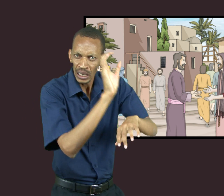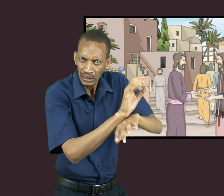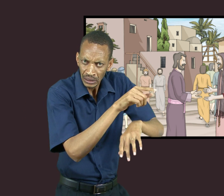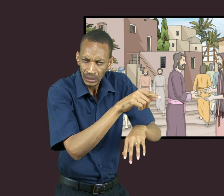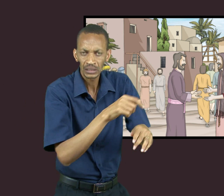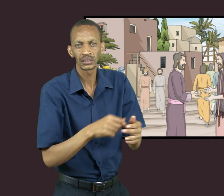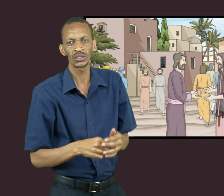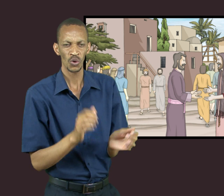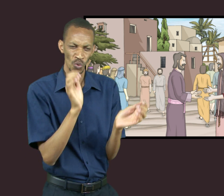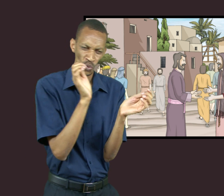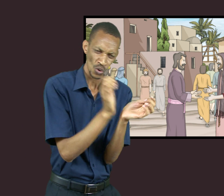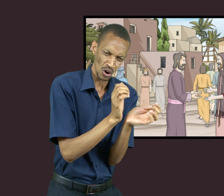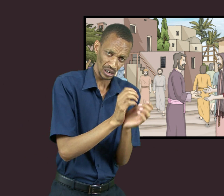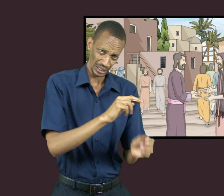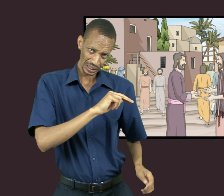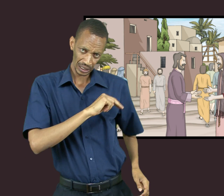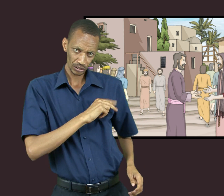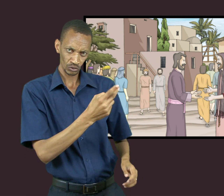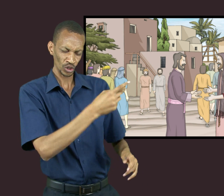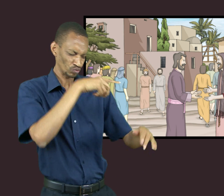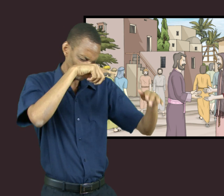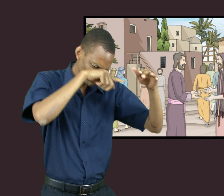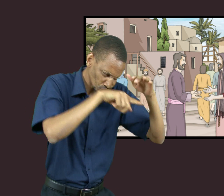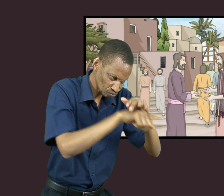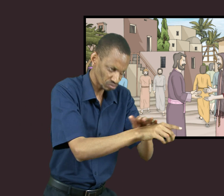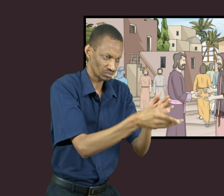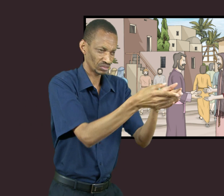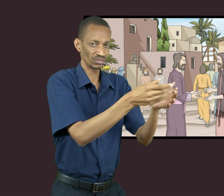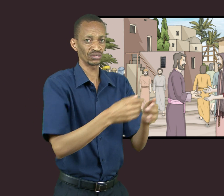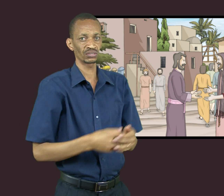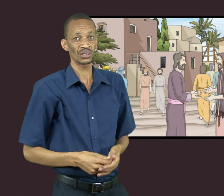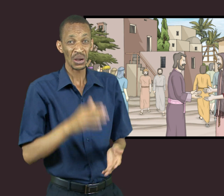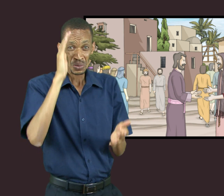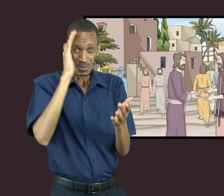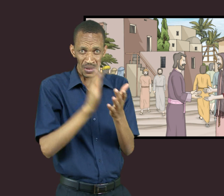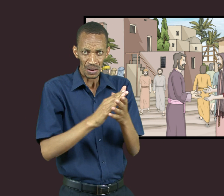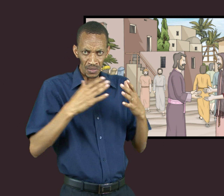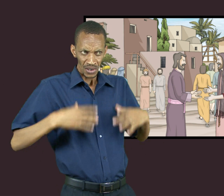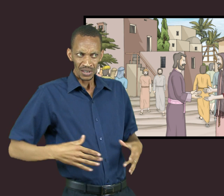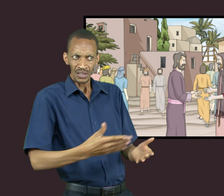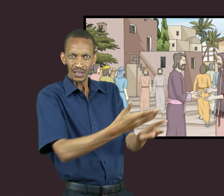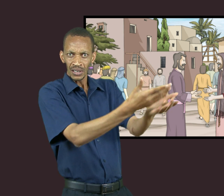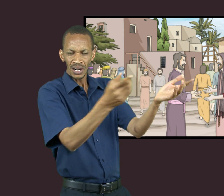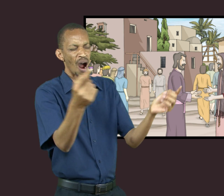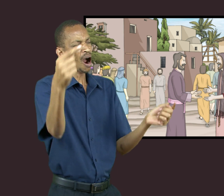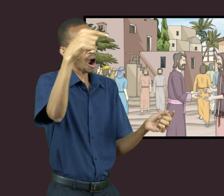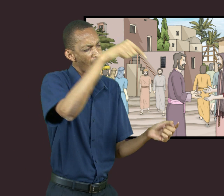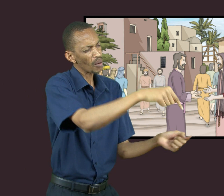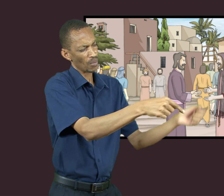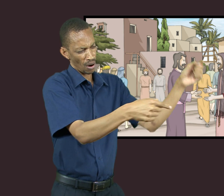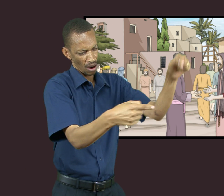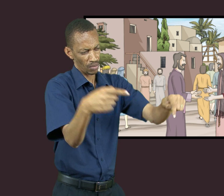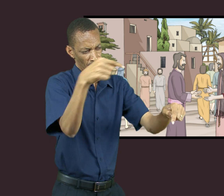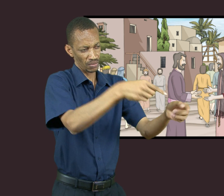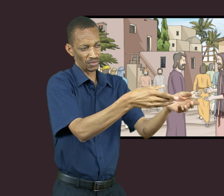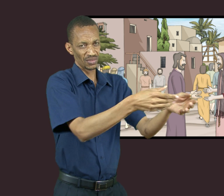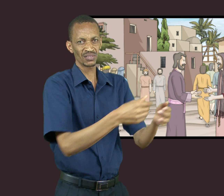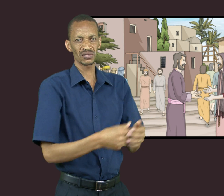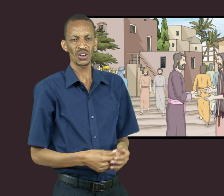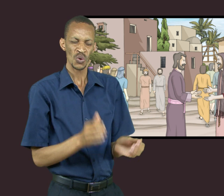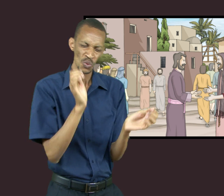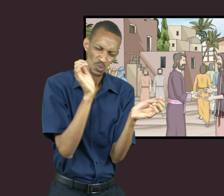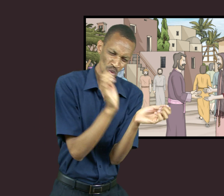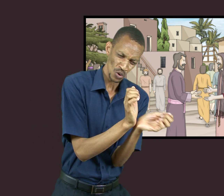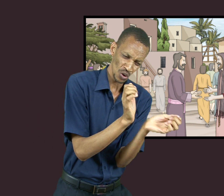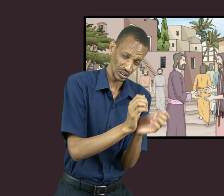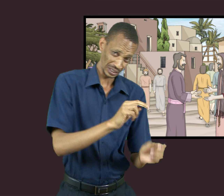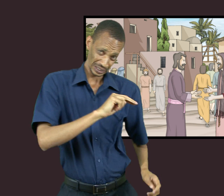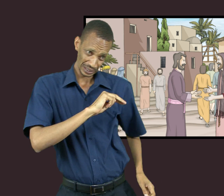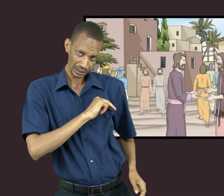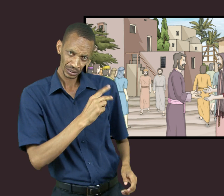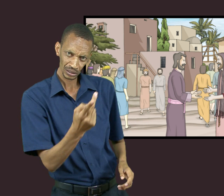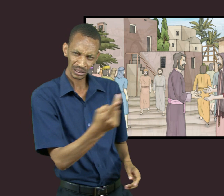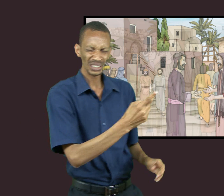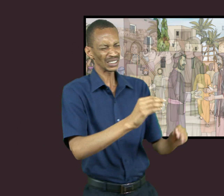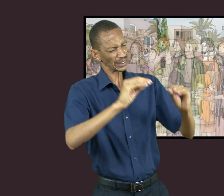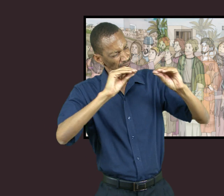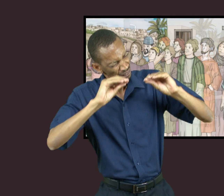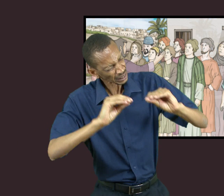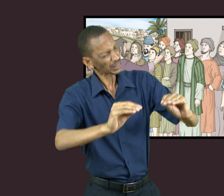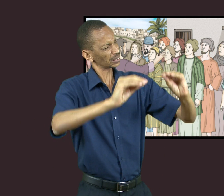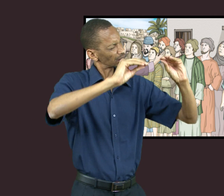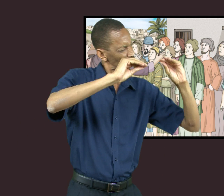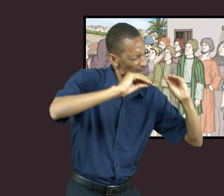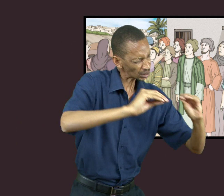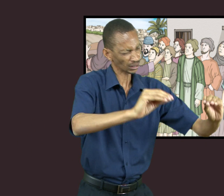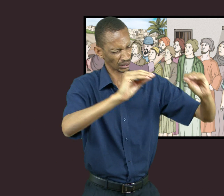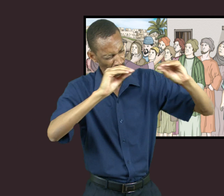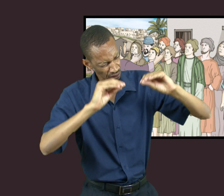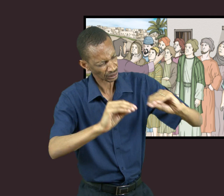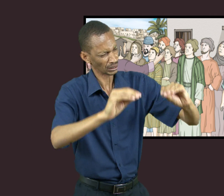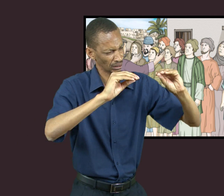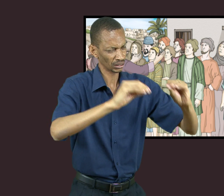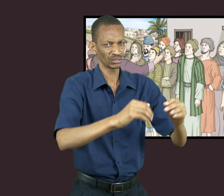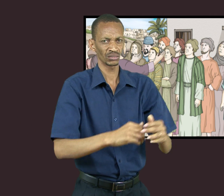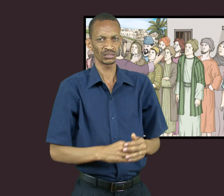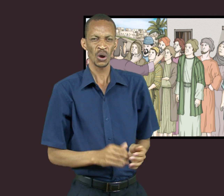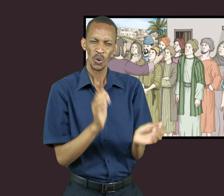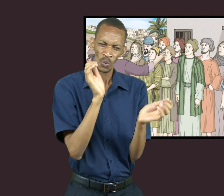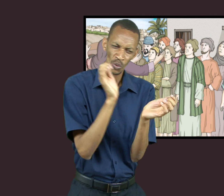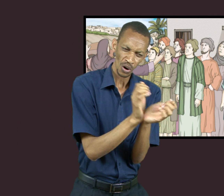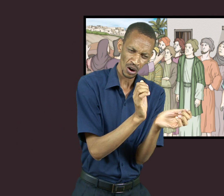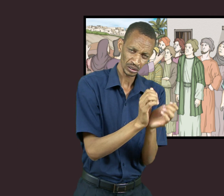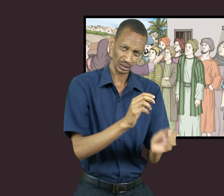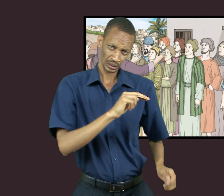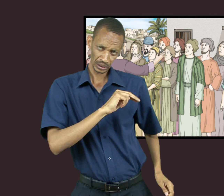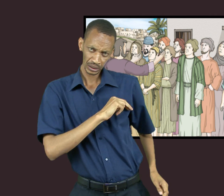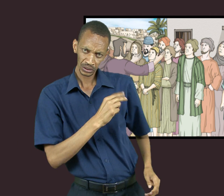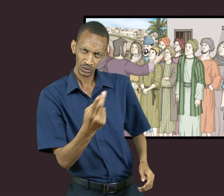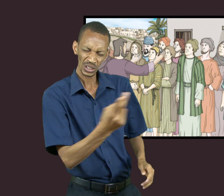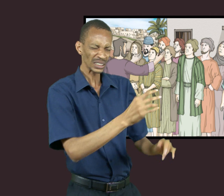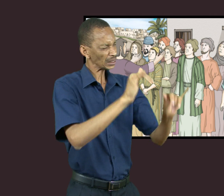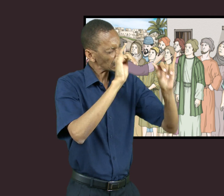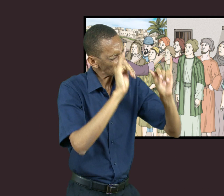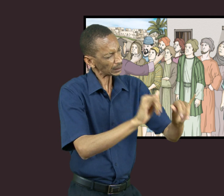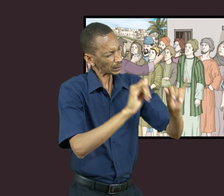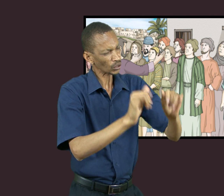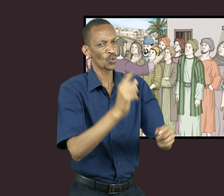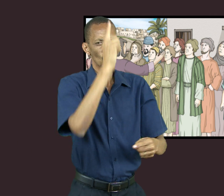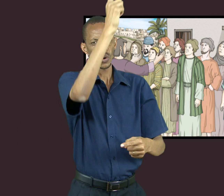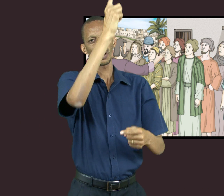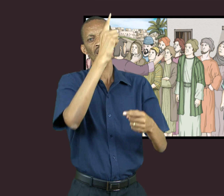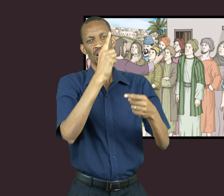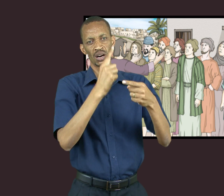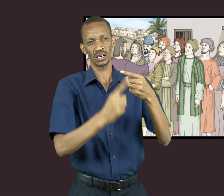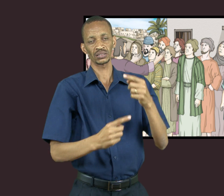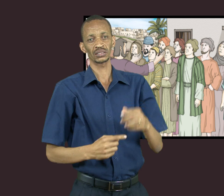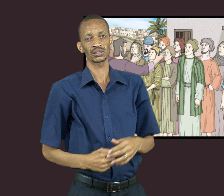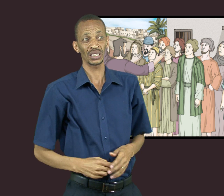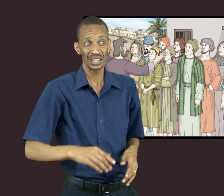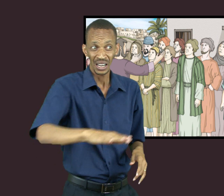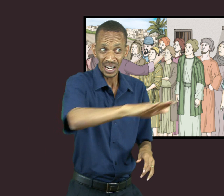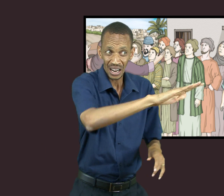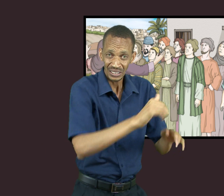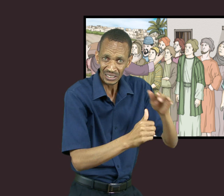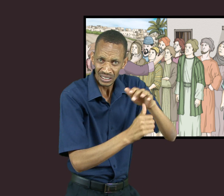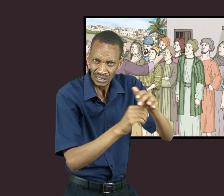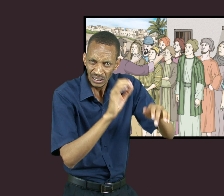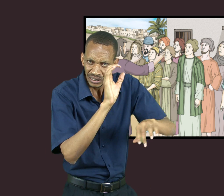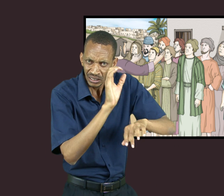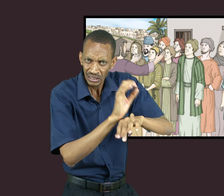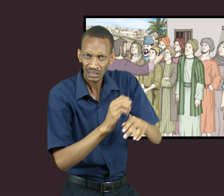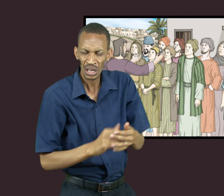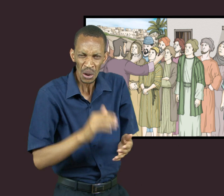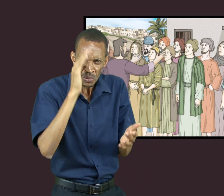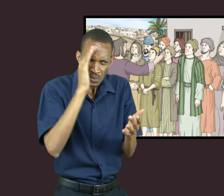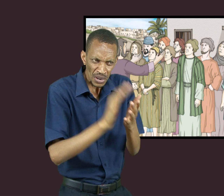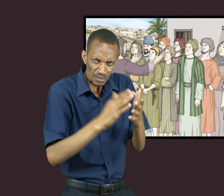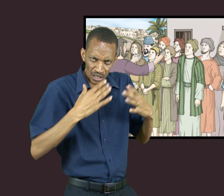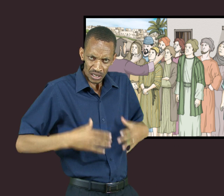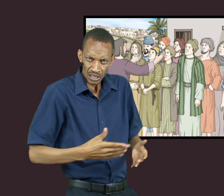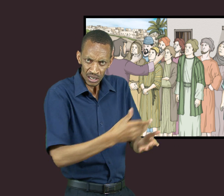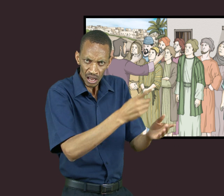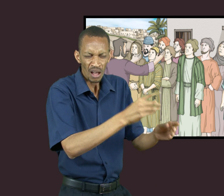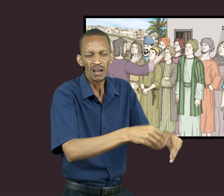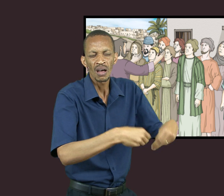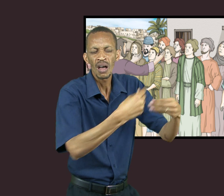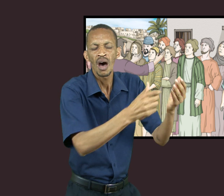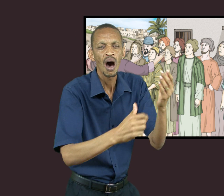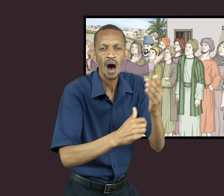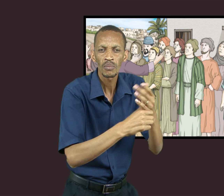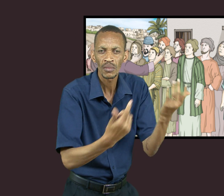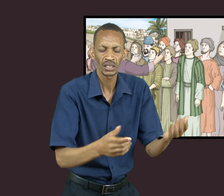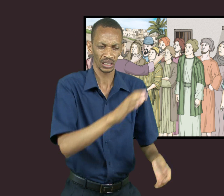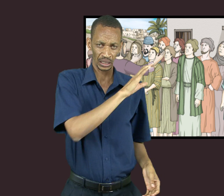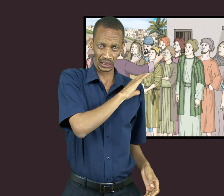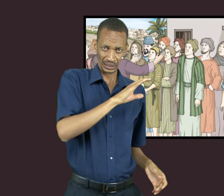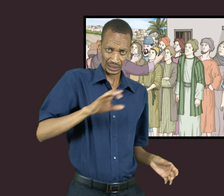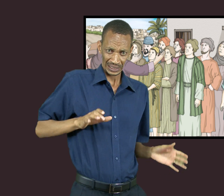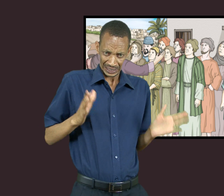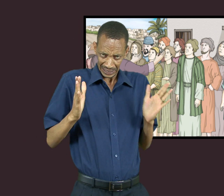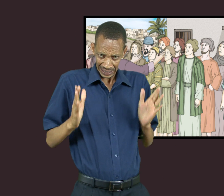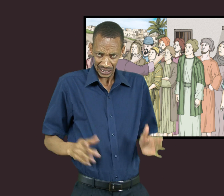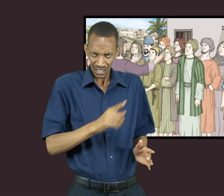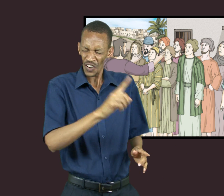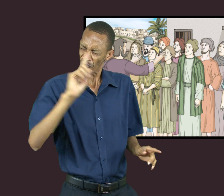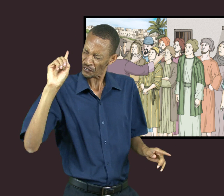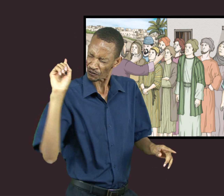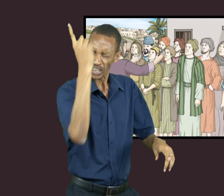So for a full year they met together with the church and taught large numbers of people.